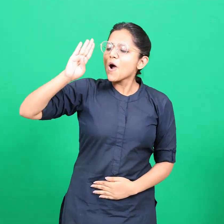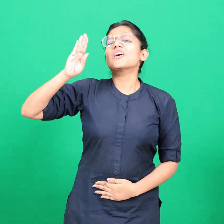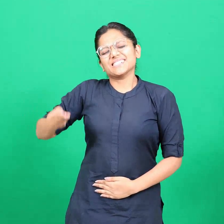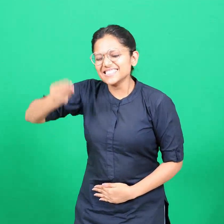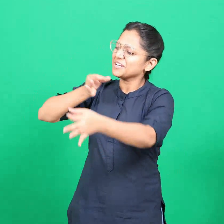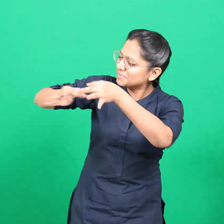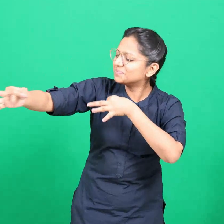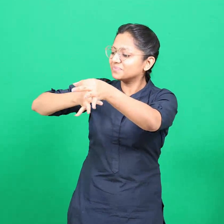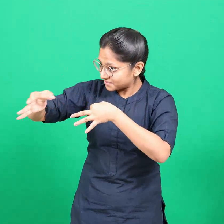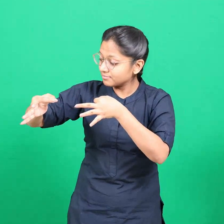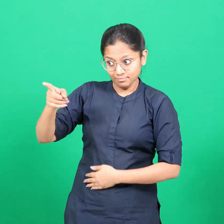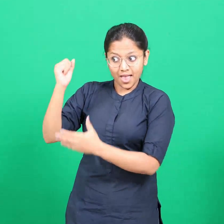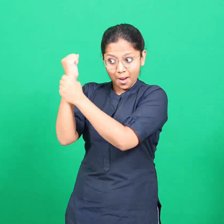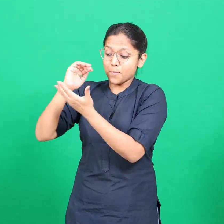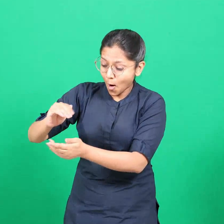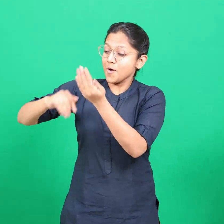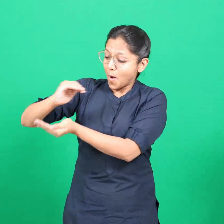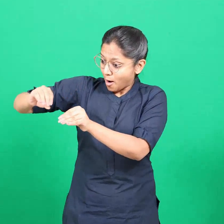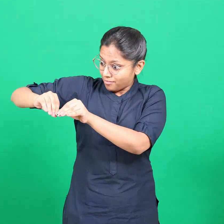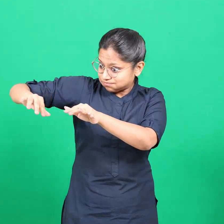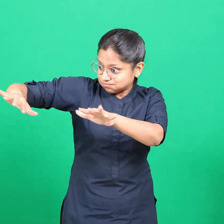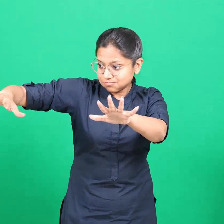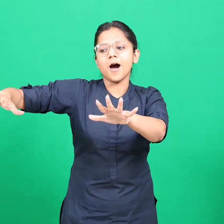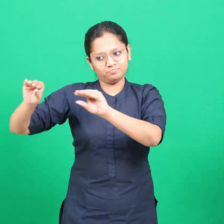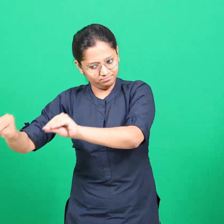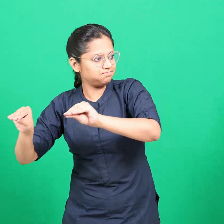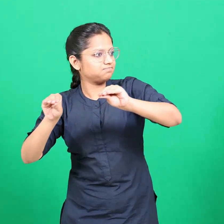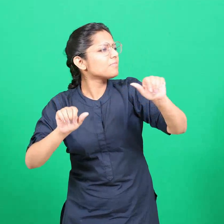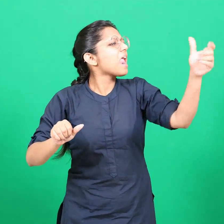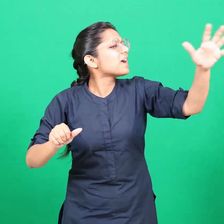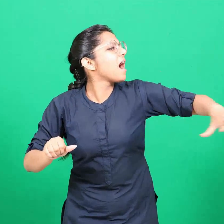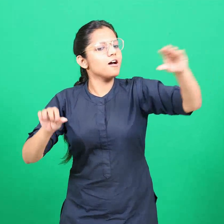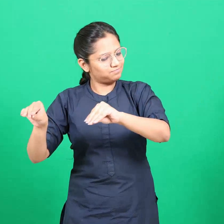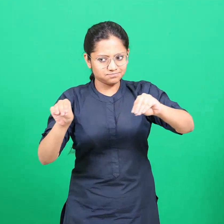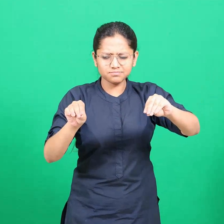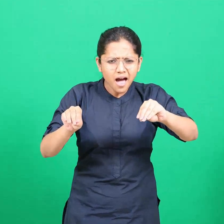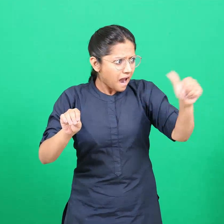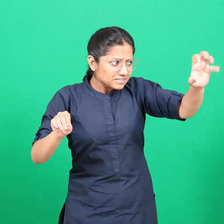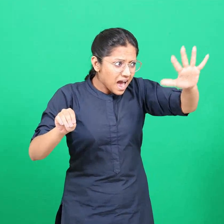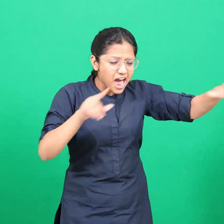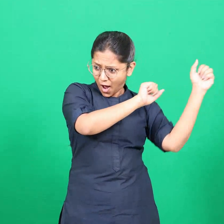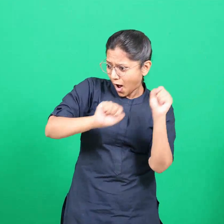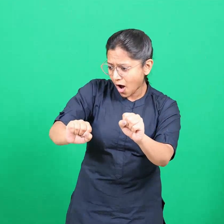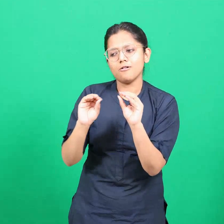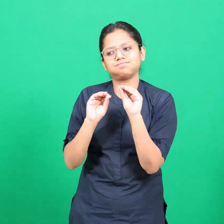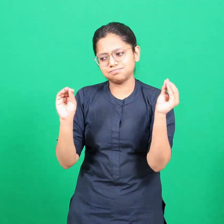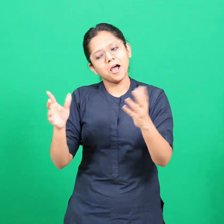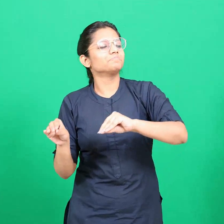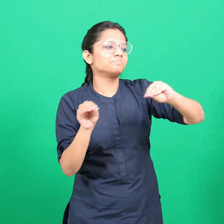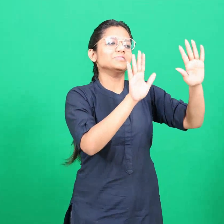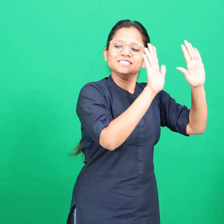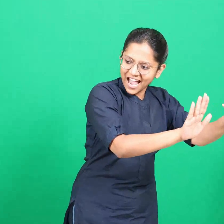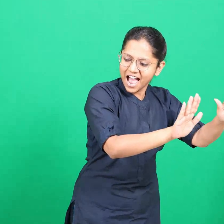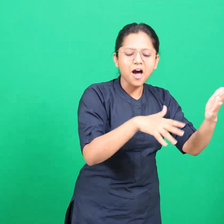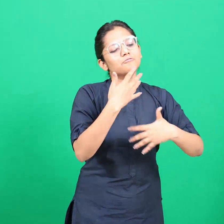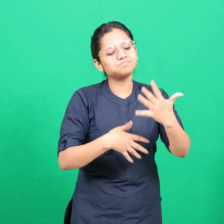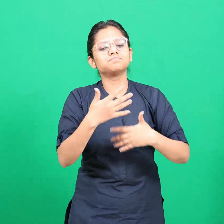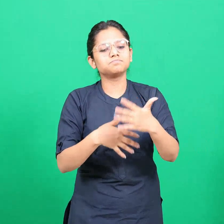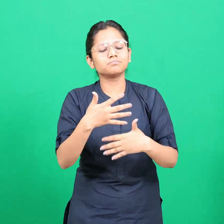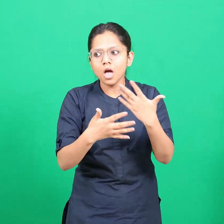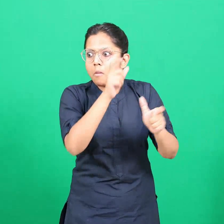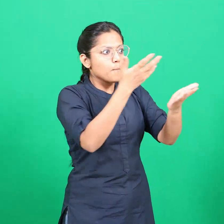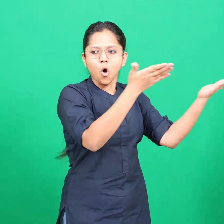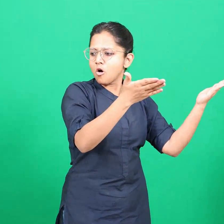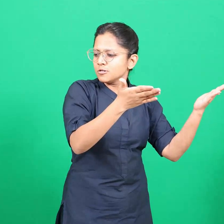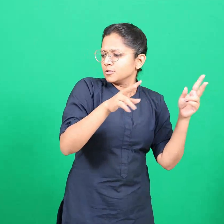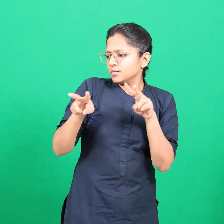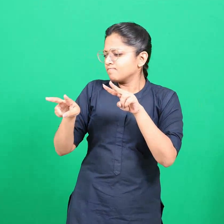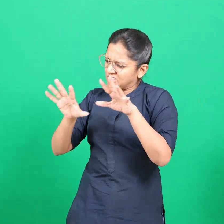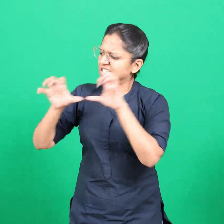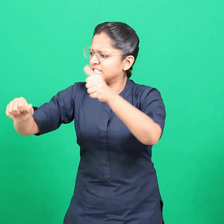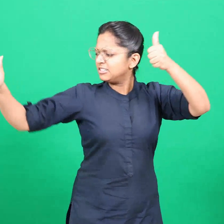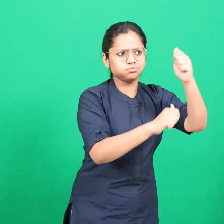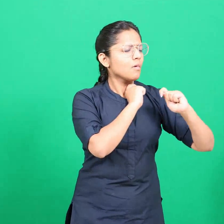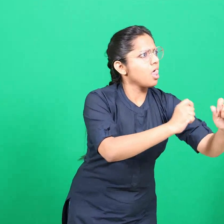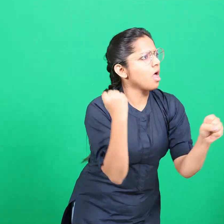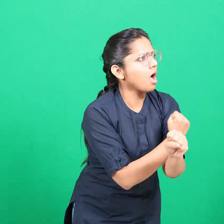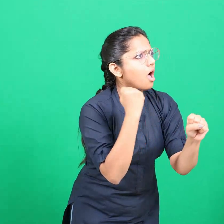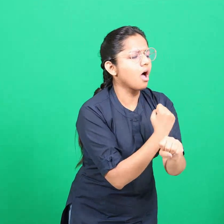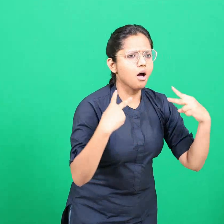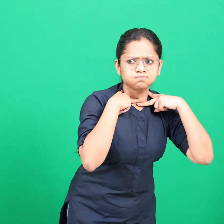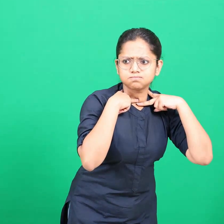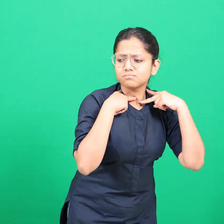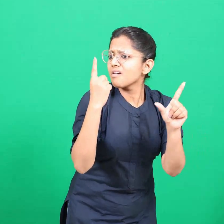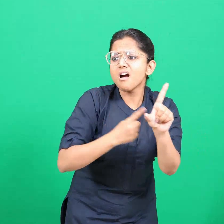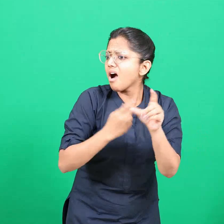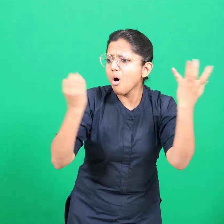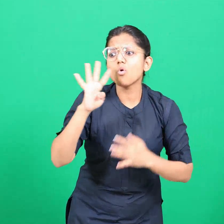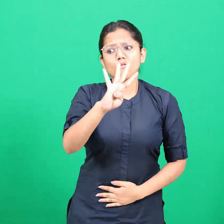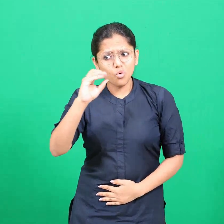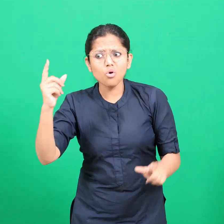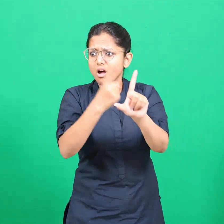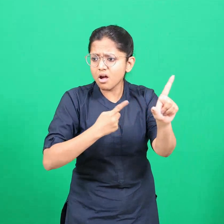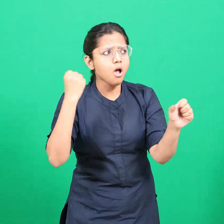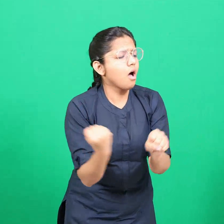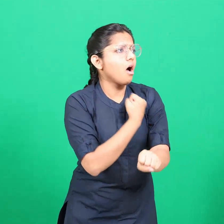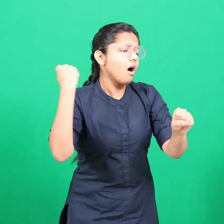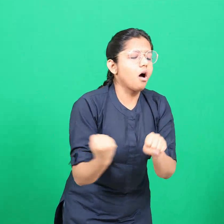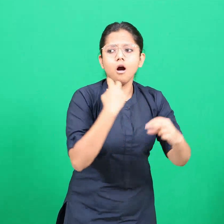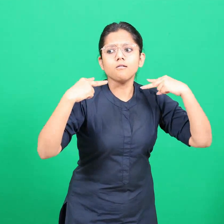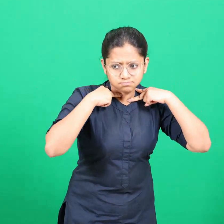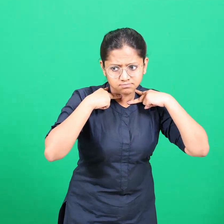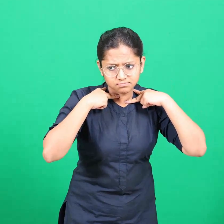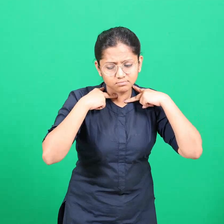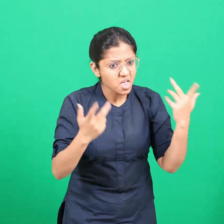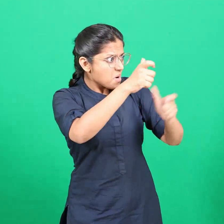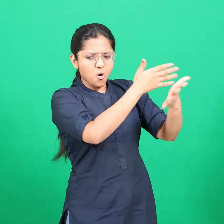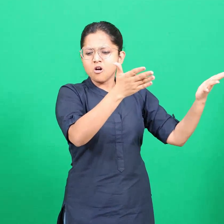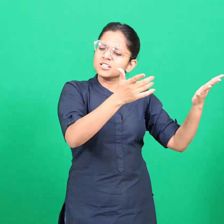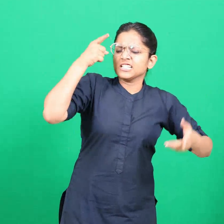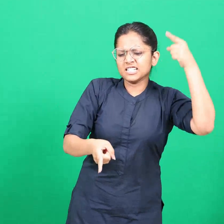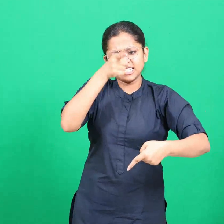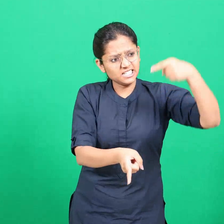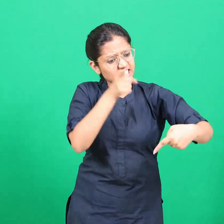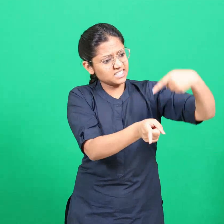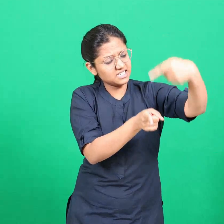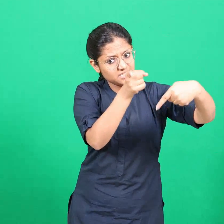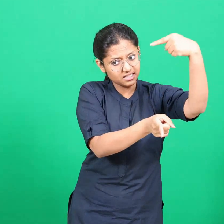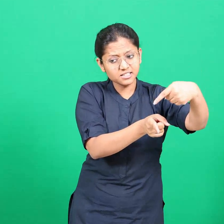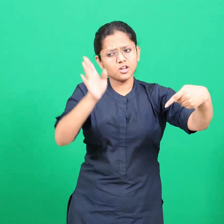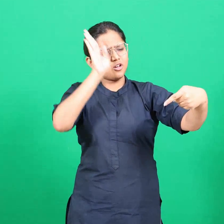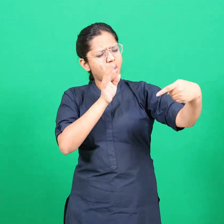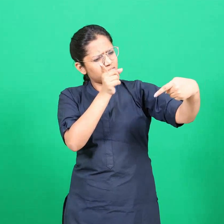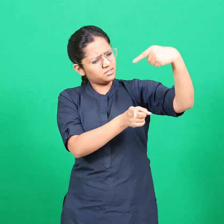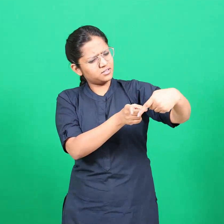God told him that his descendants would be foreigners in a strange land, and that they would be enslaved and mistreated four hundred years.